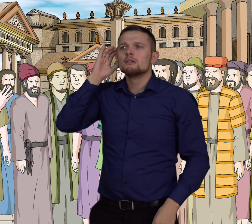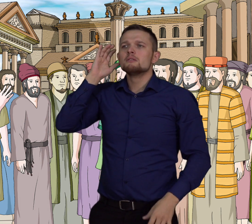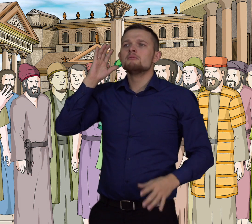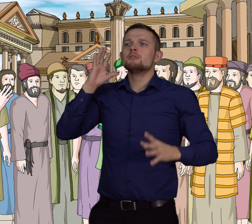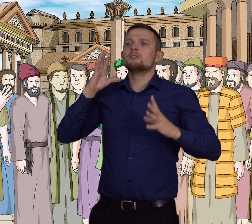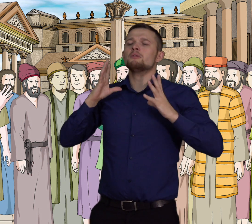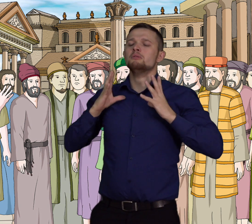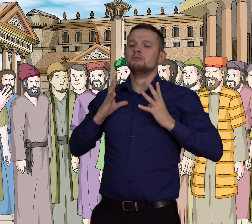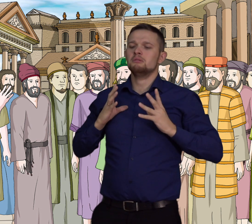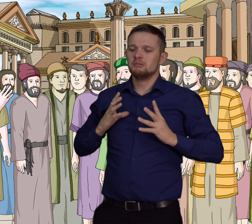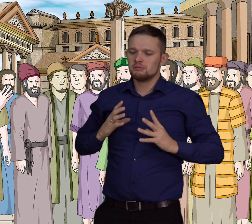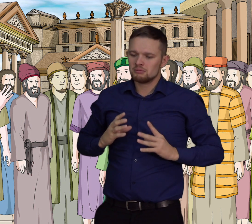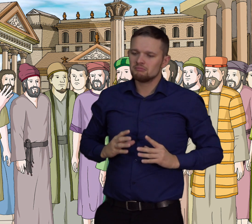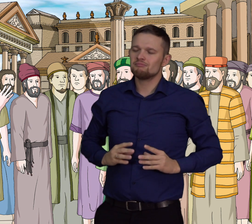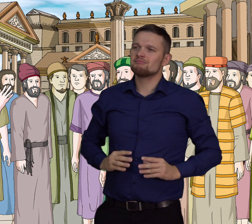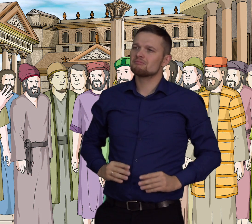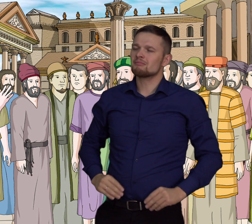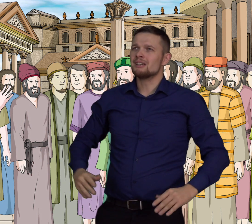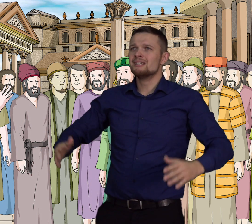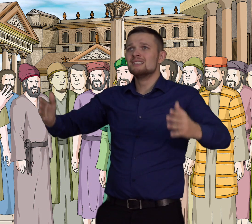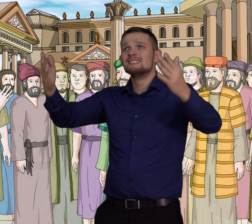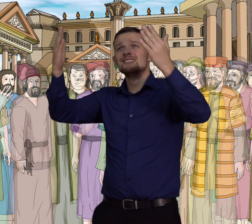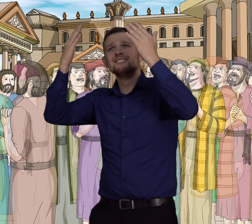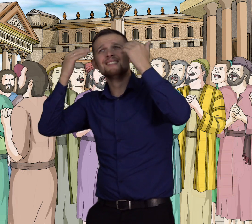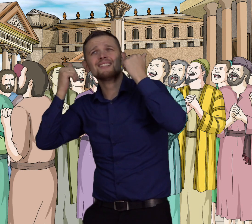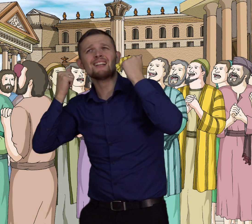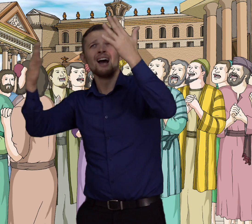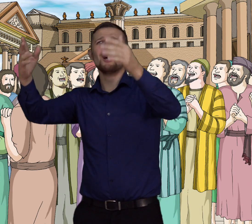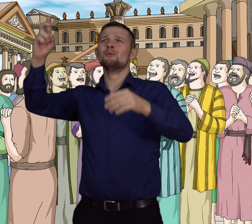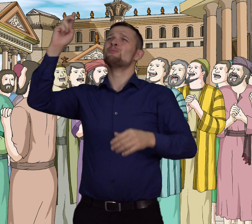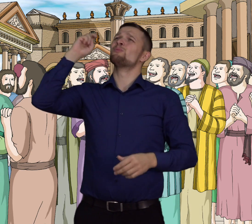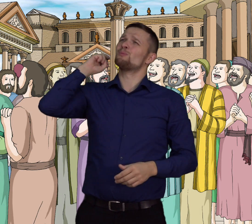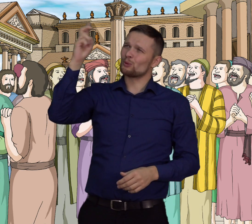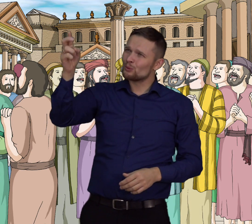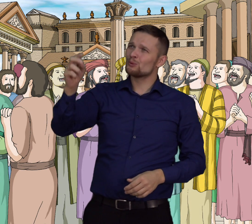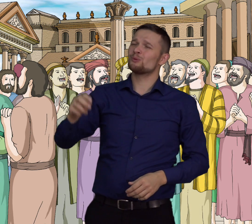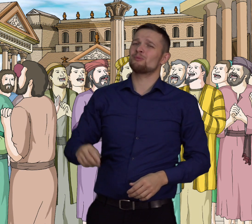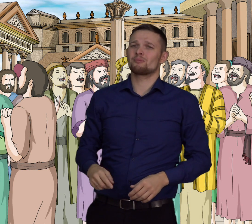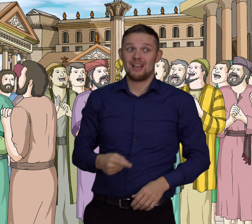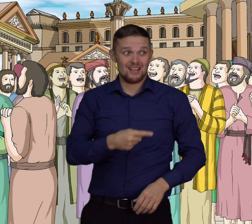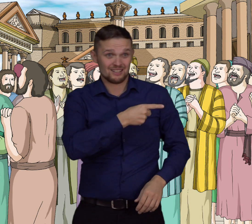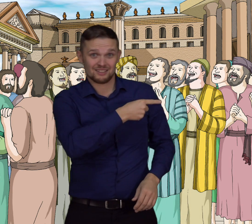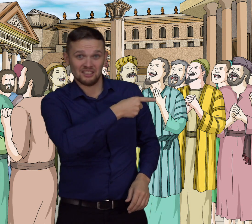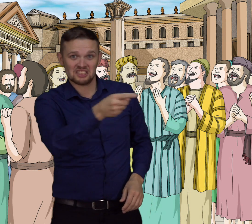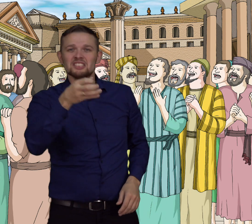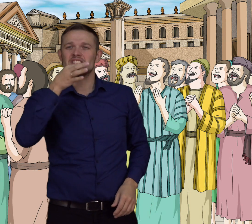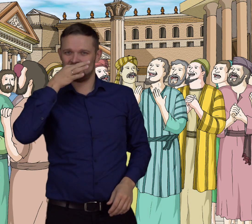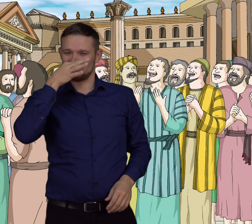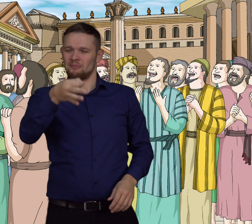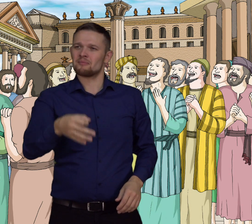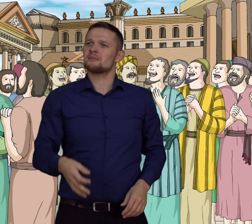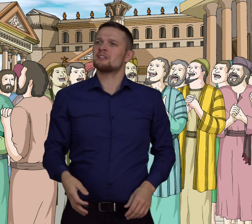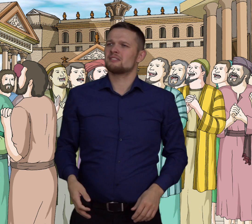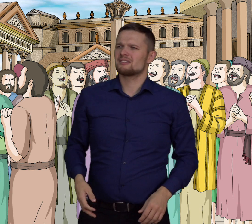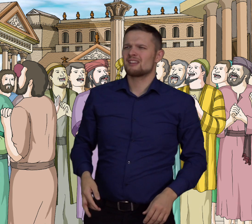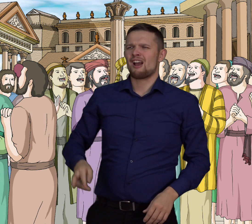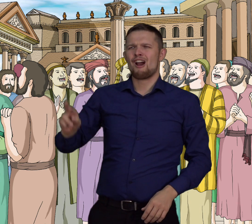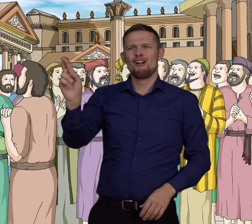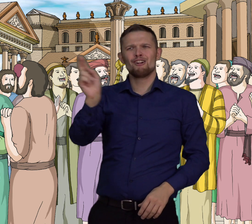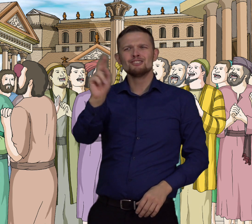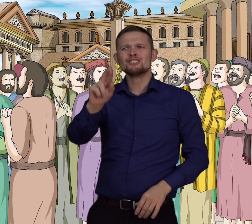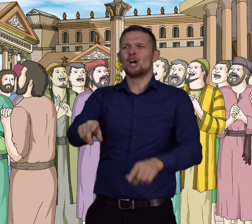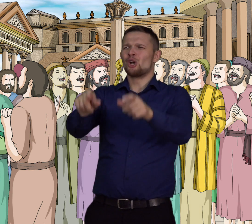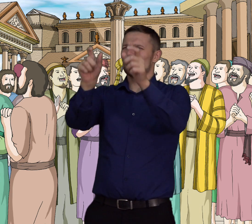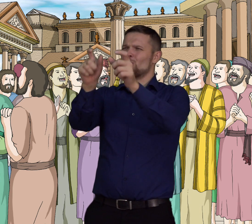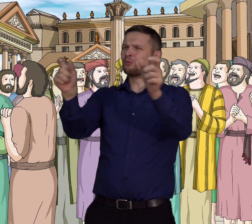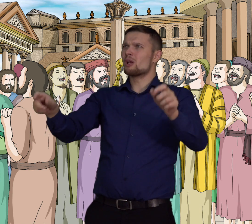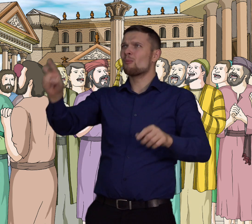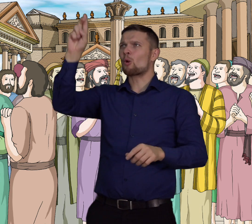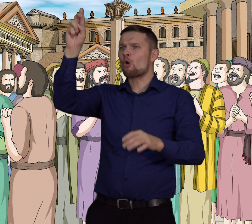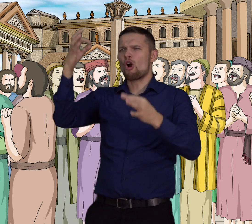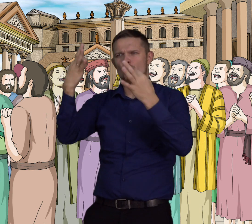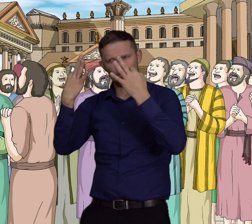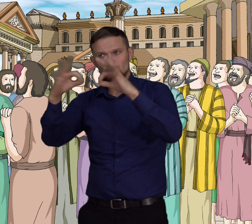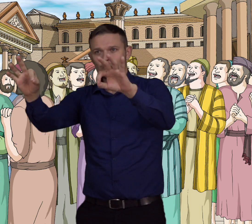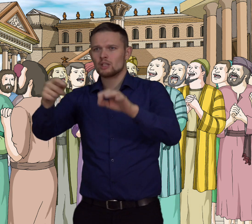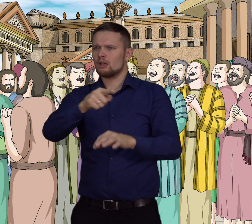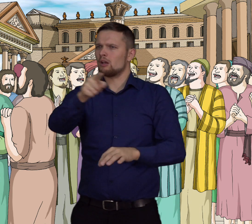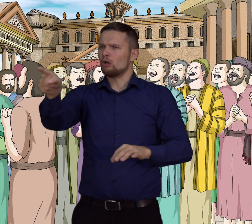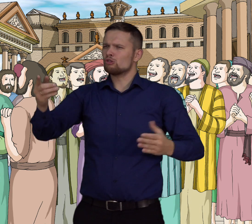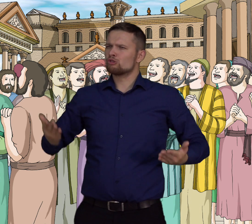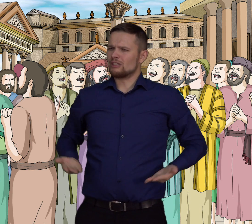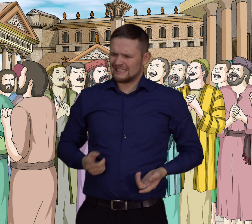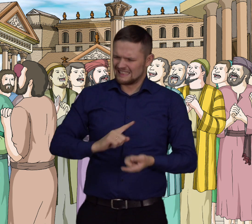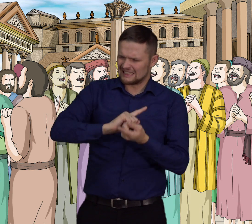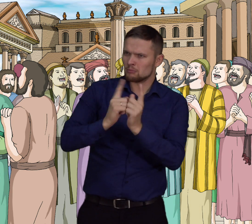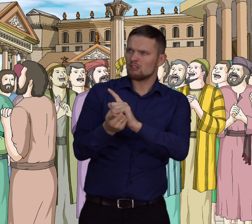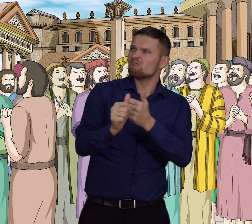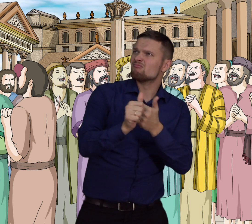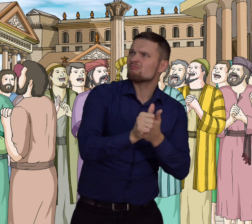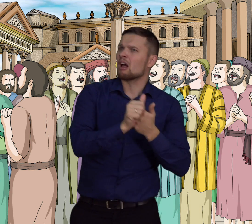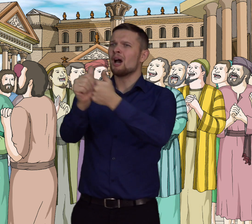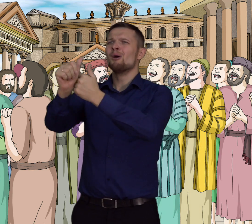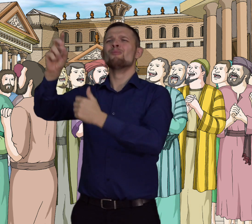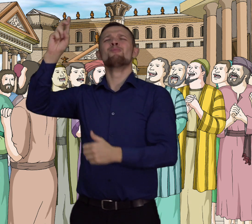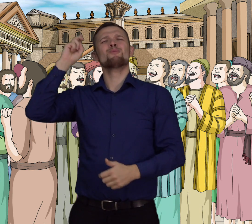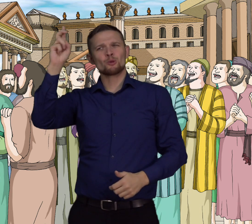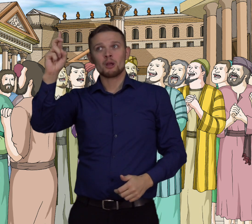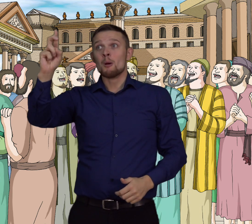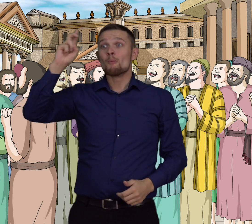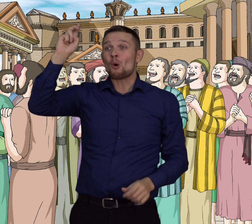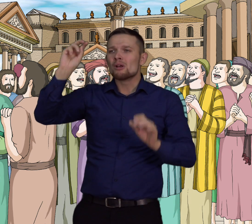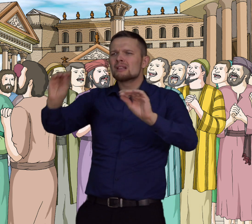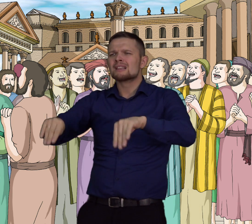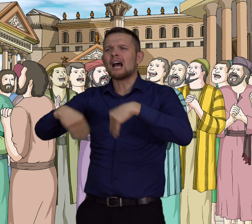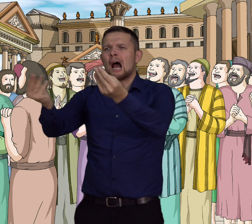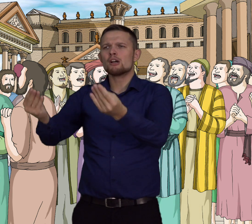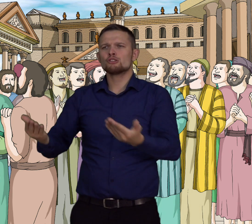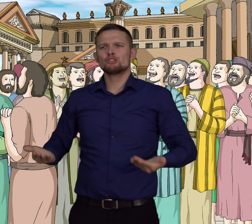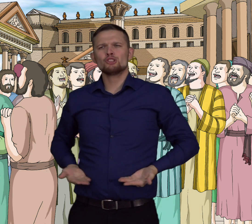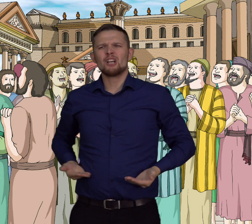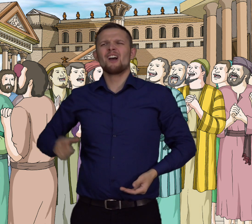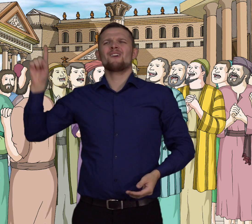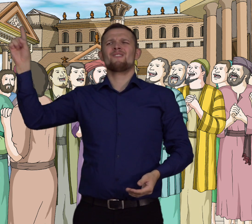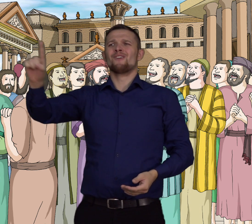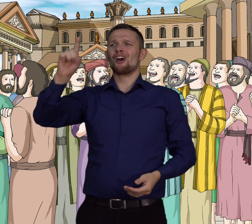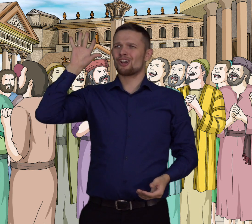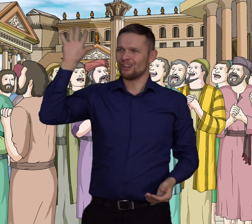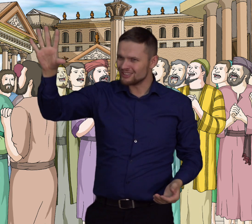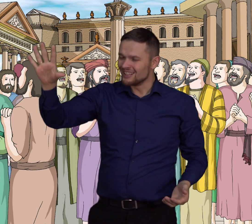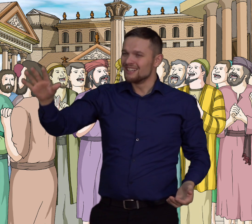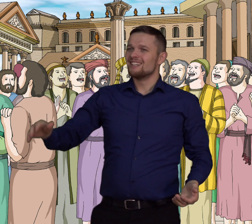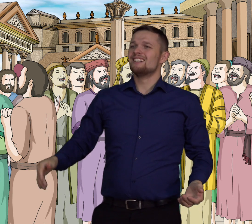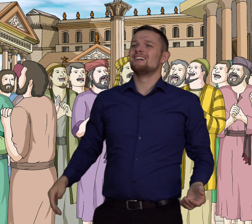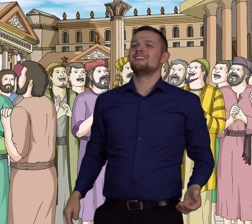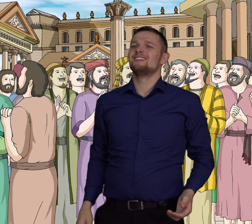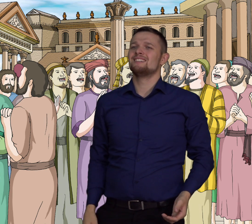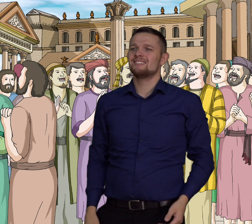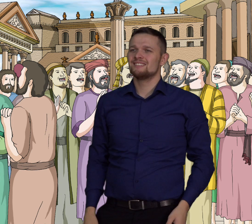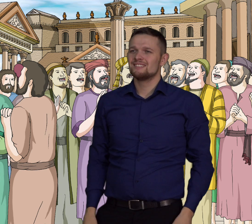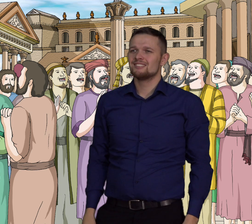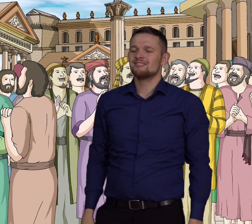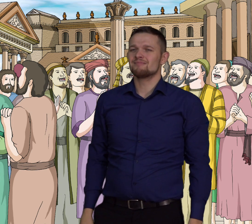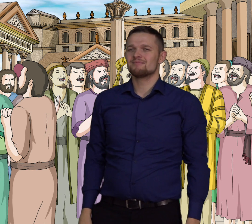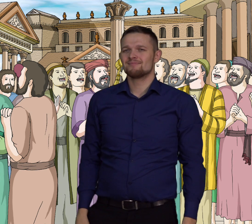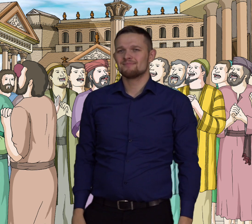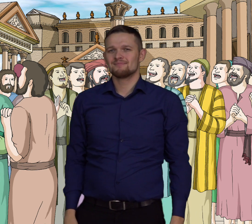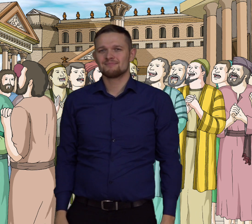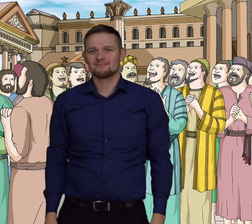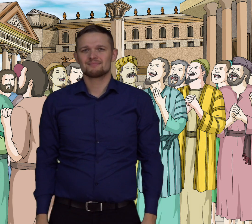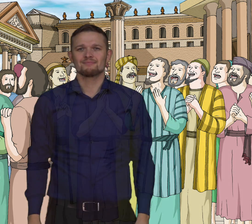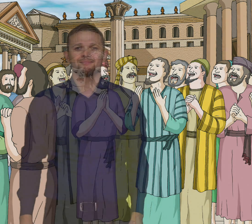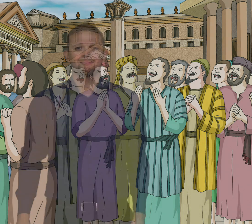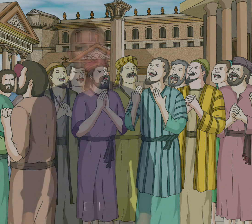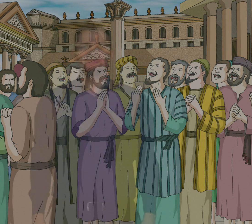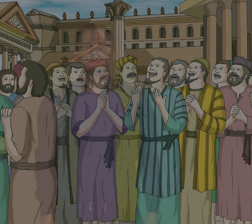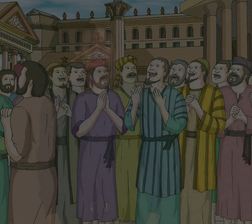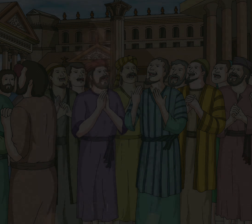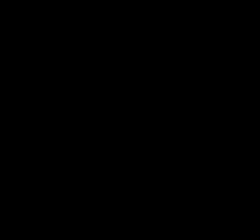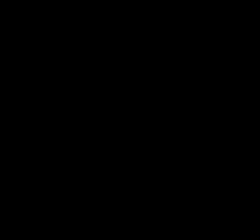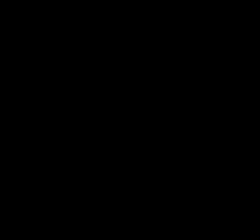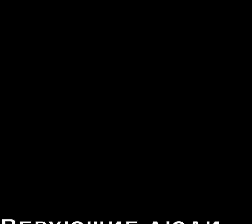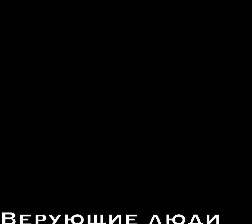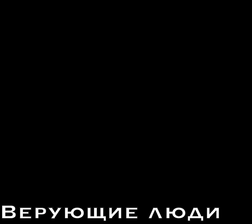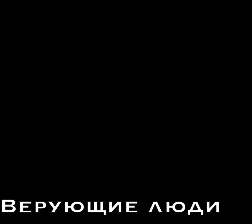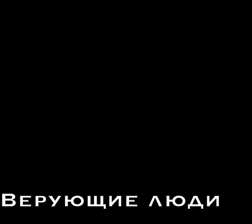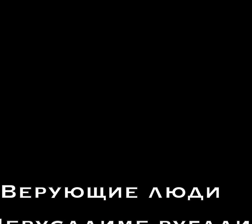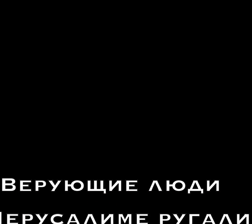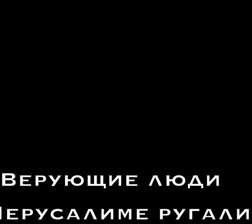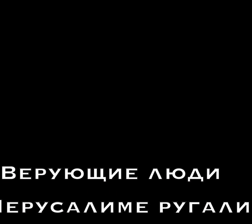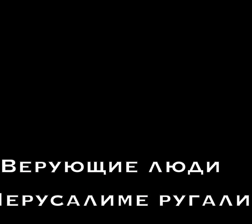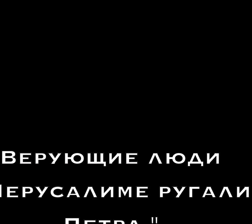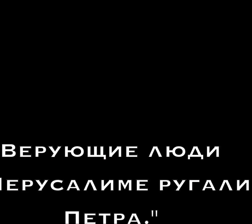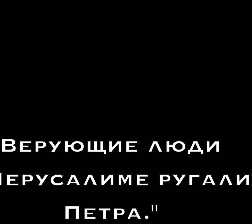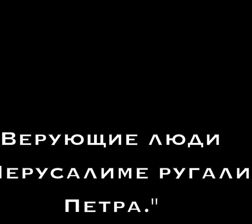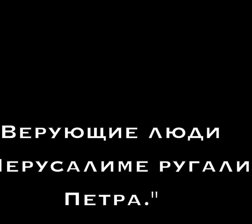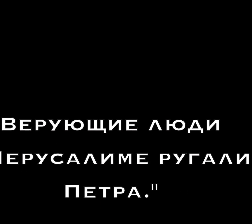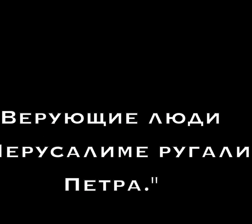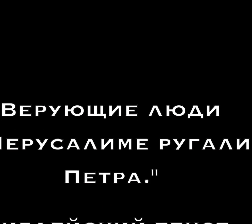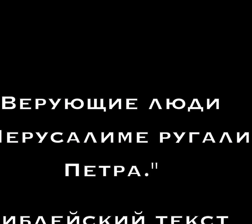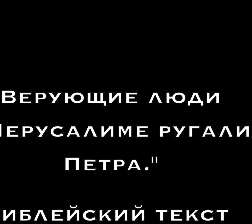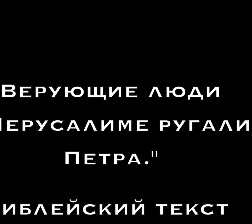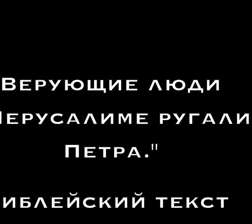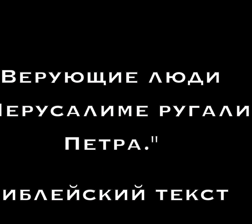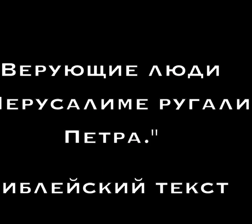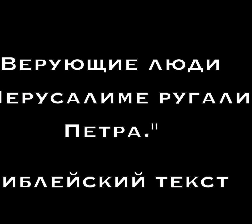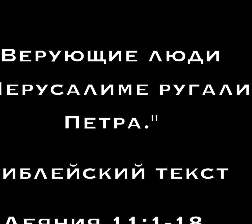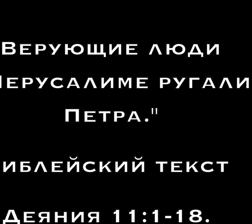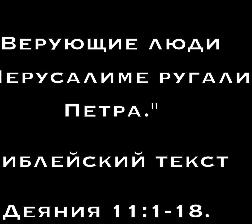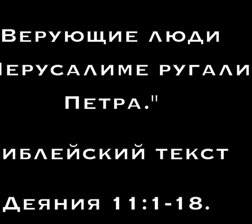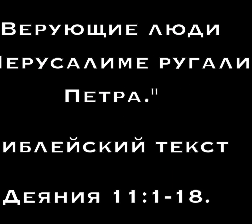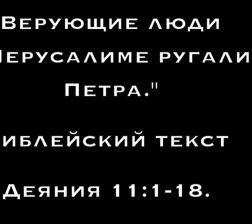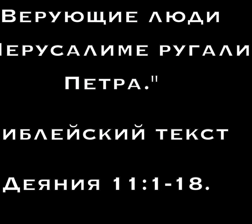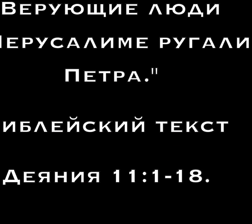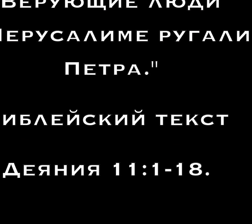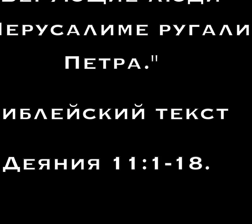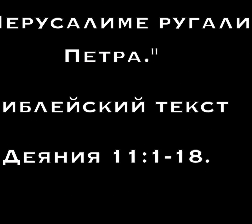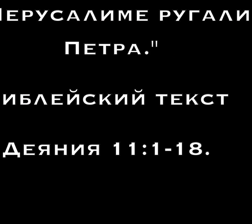When they heard this, their objections were put to rest, and they glorified God, saying, “So then, God has granted even the Gentiles repentance unto life.”